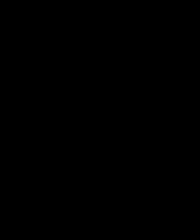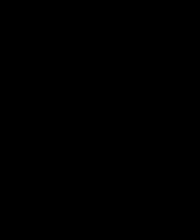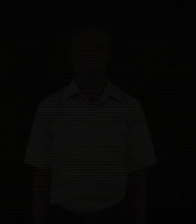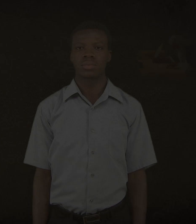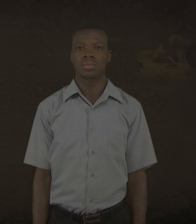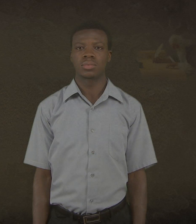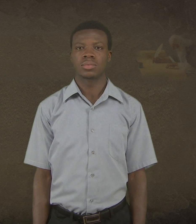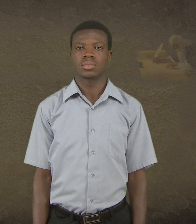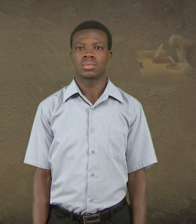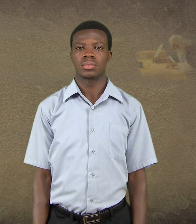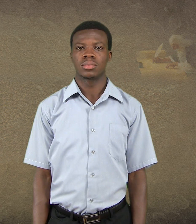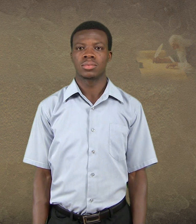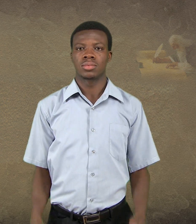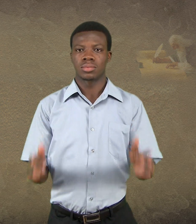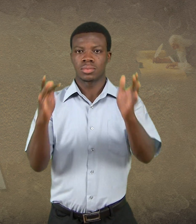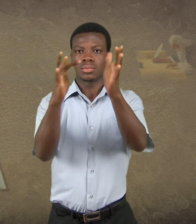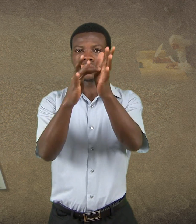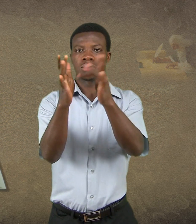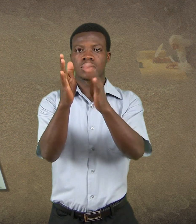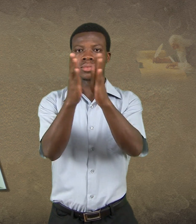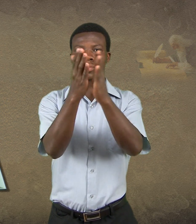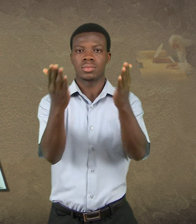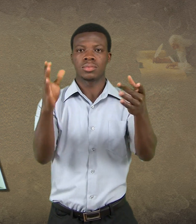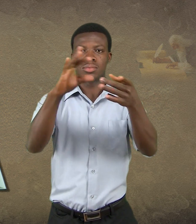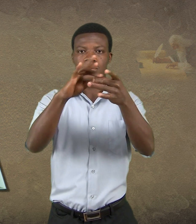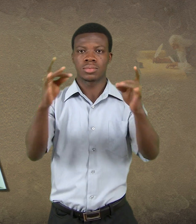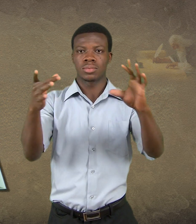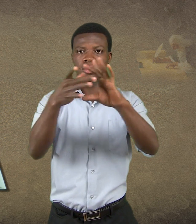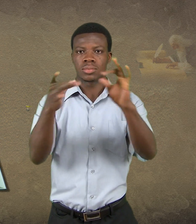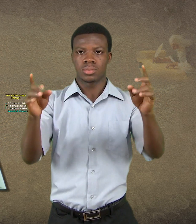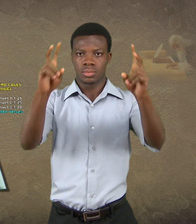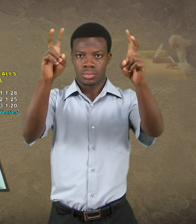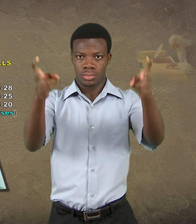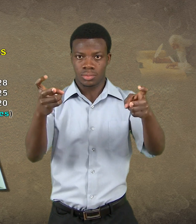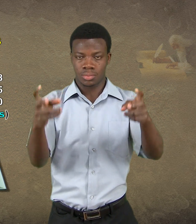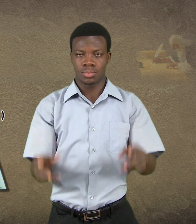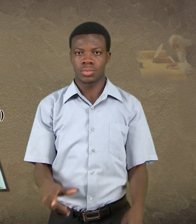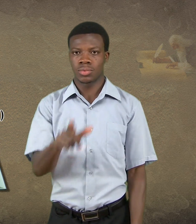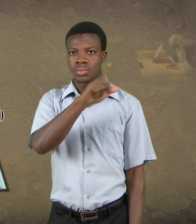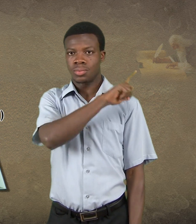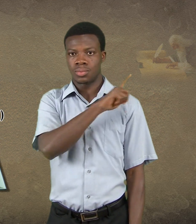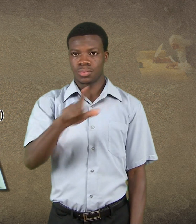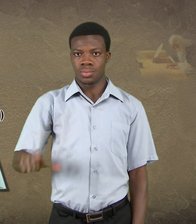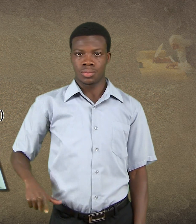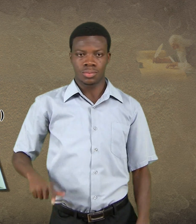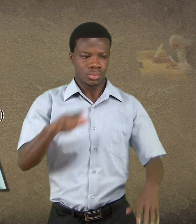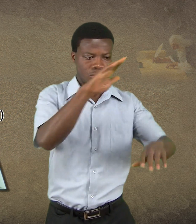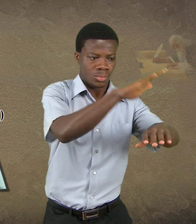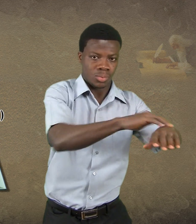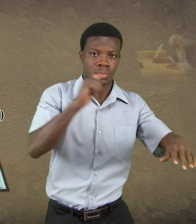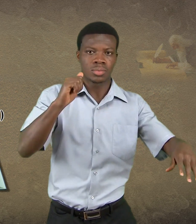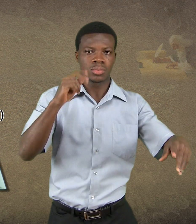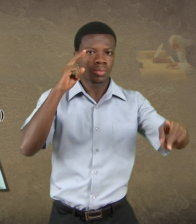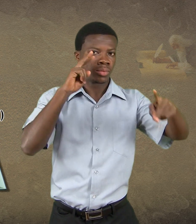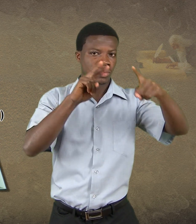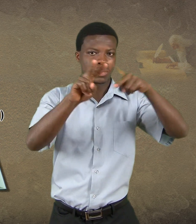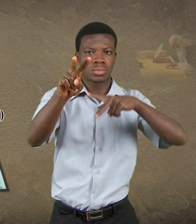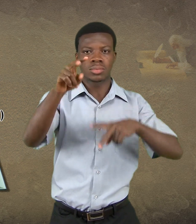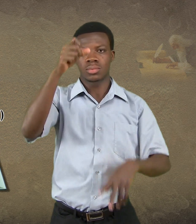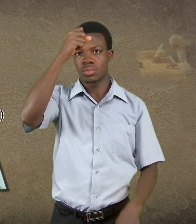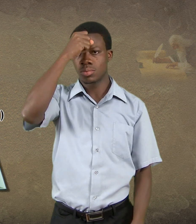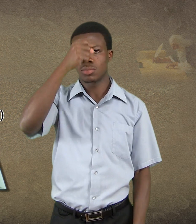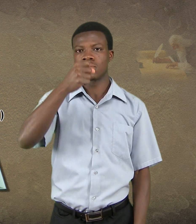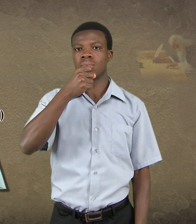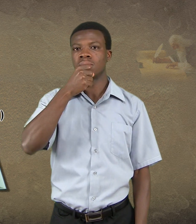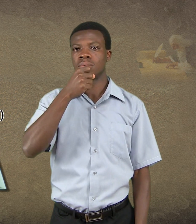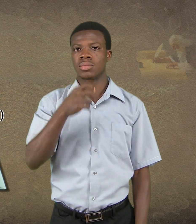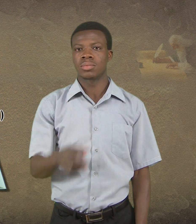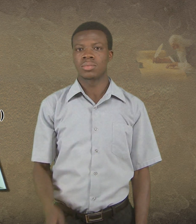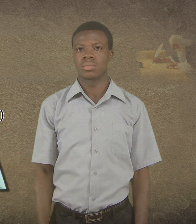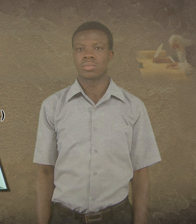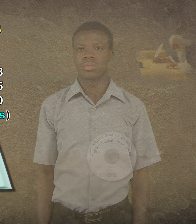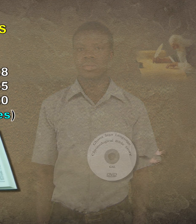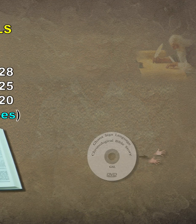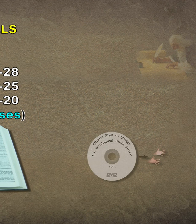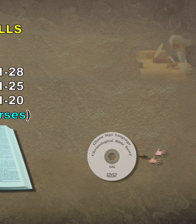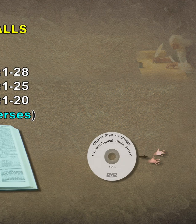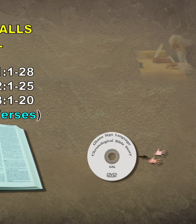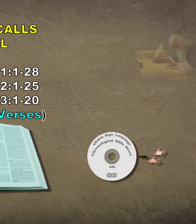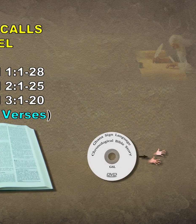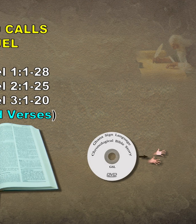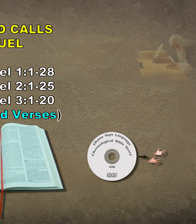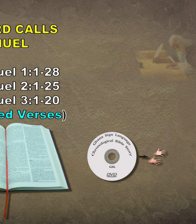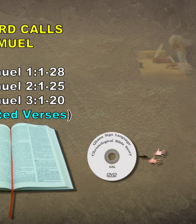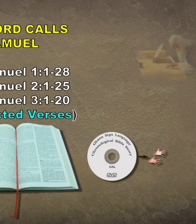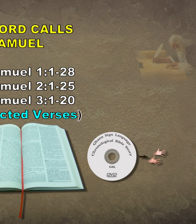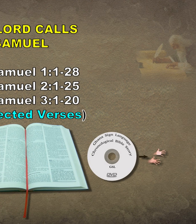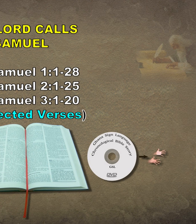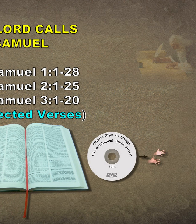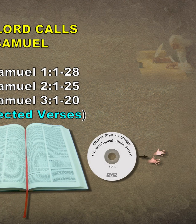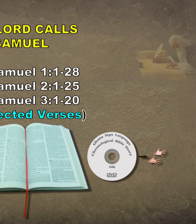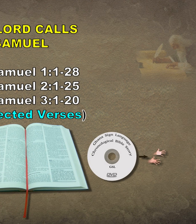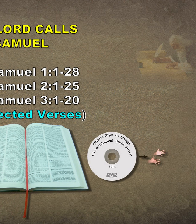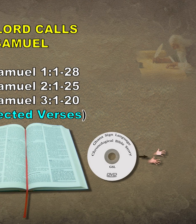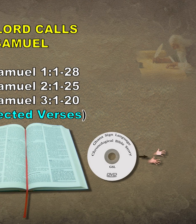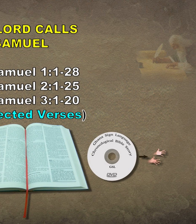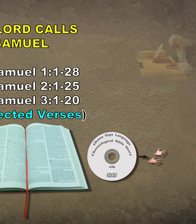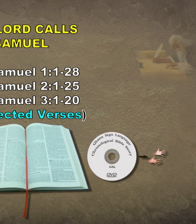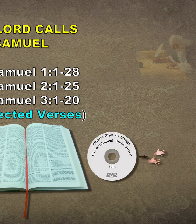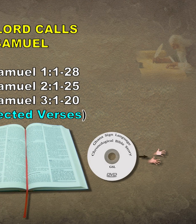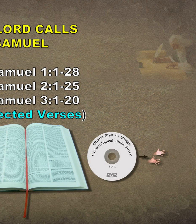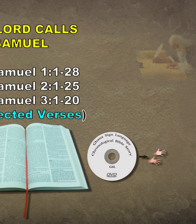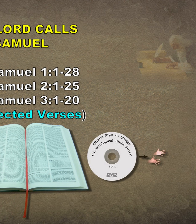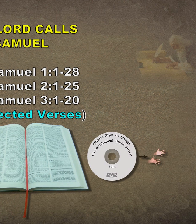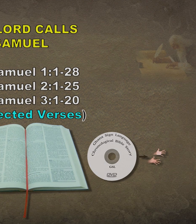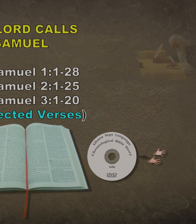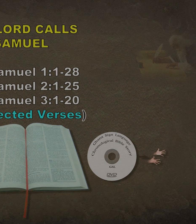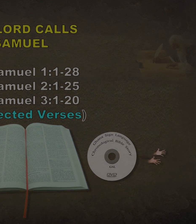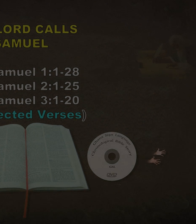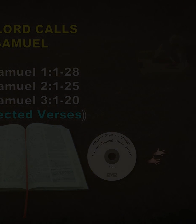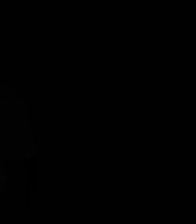The Lord calls Samuel